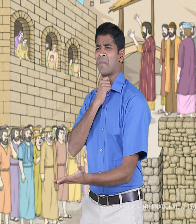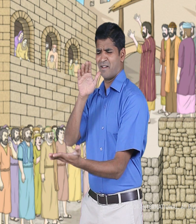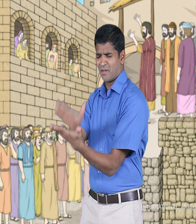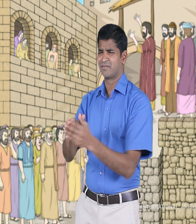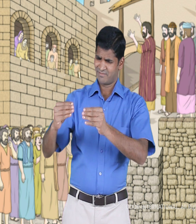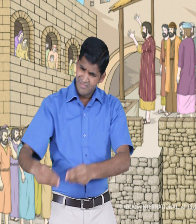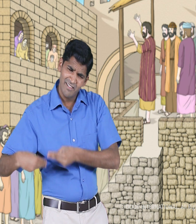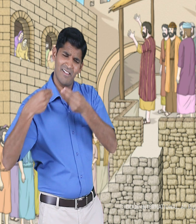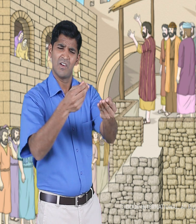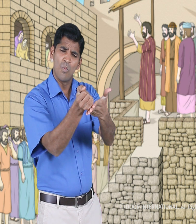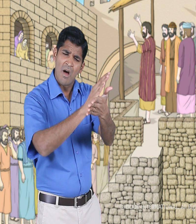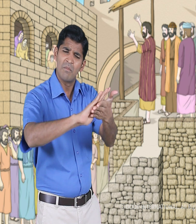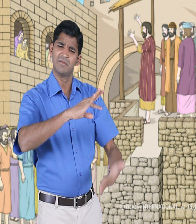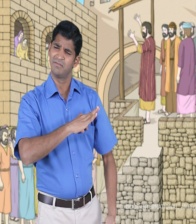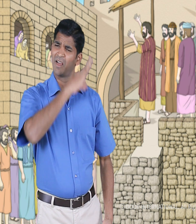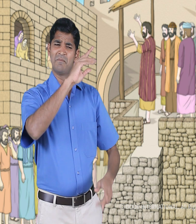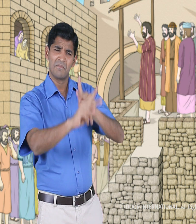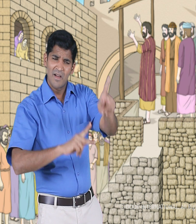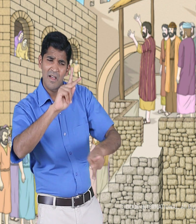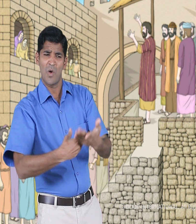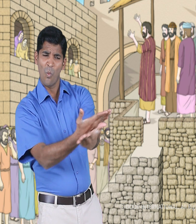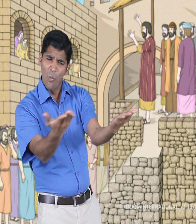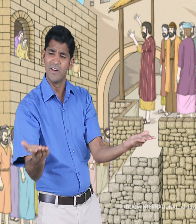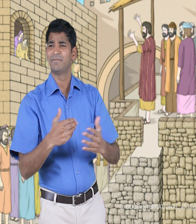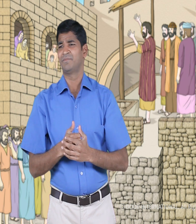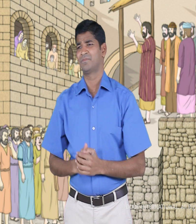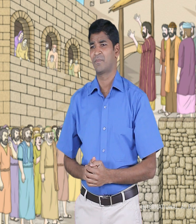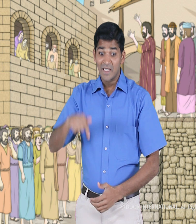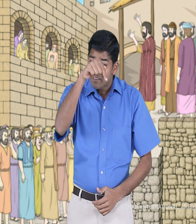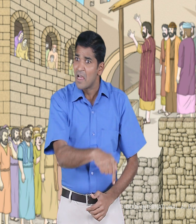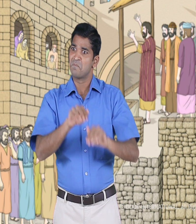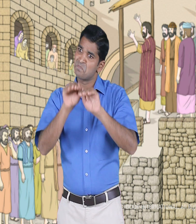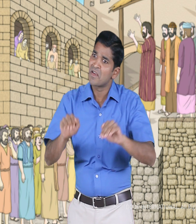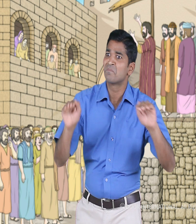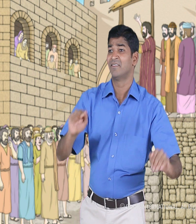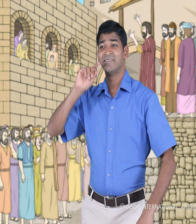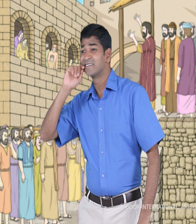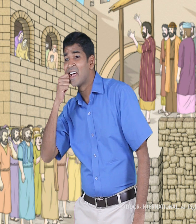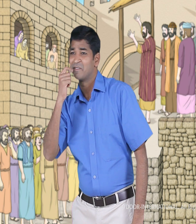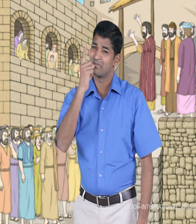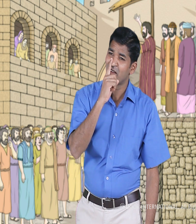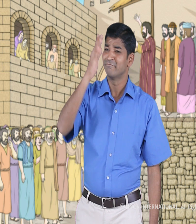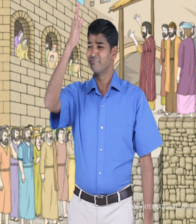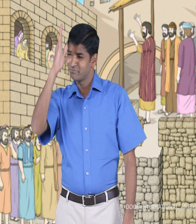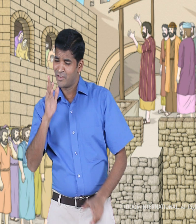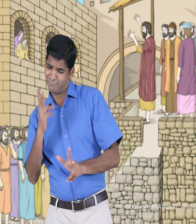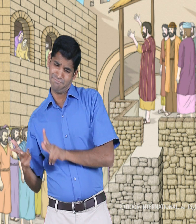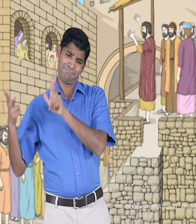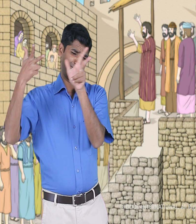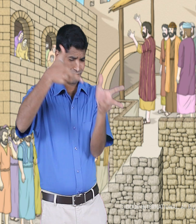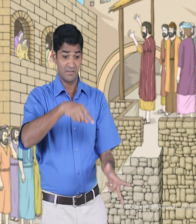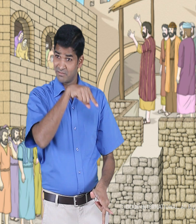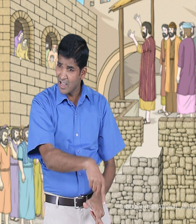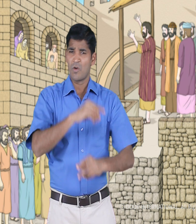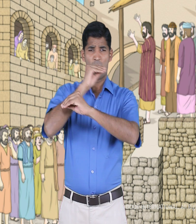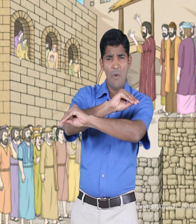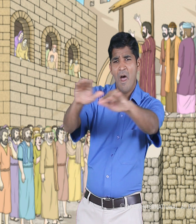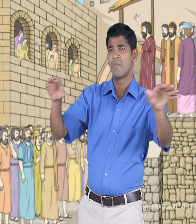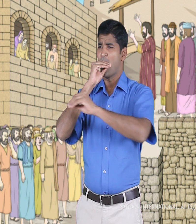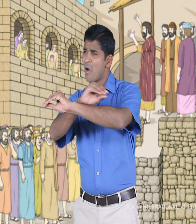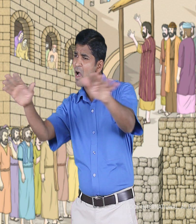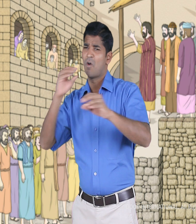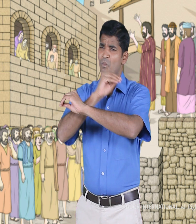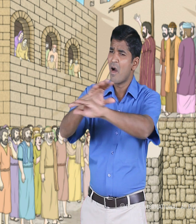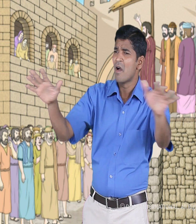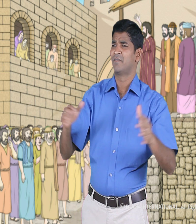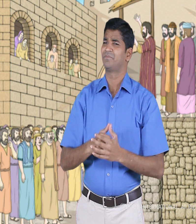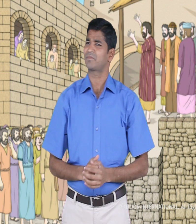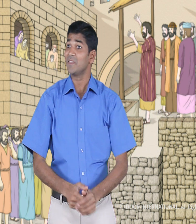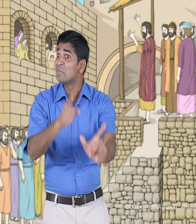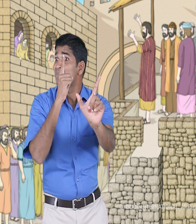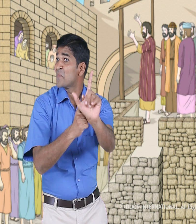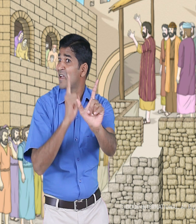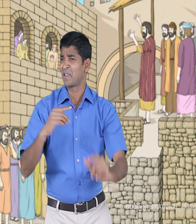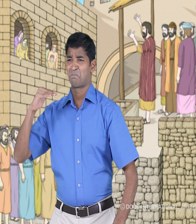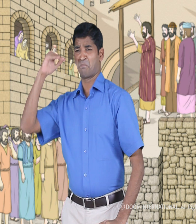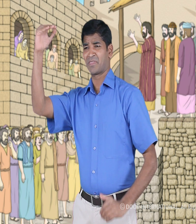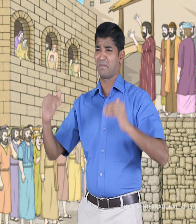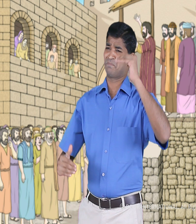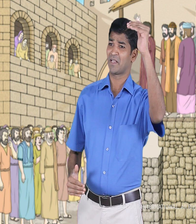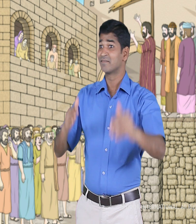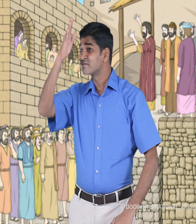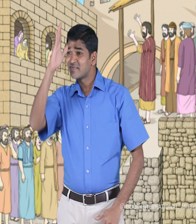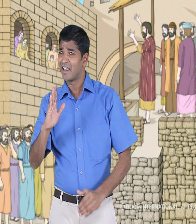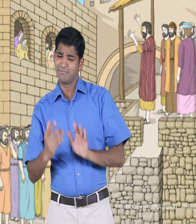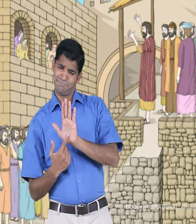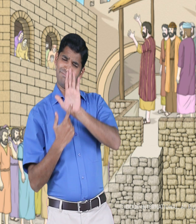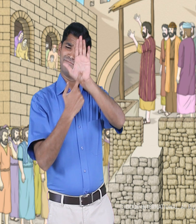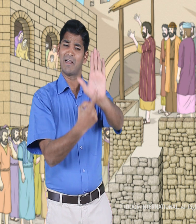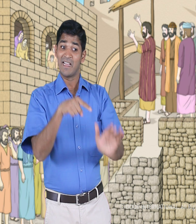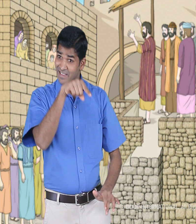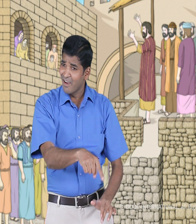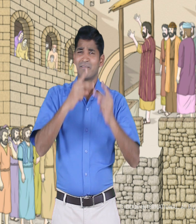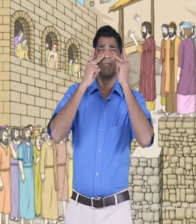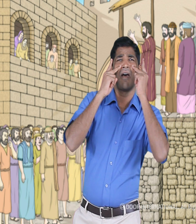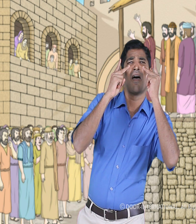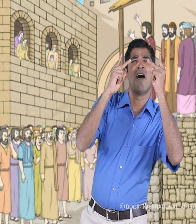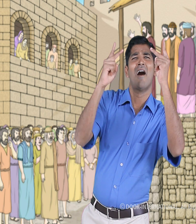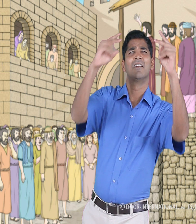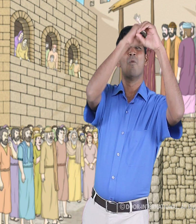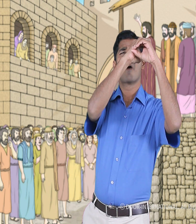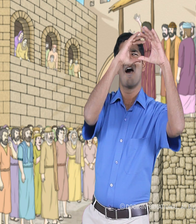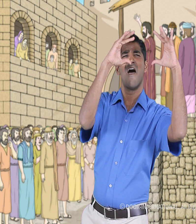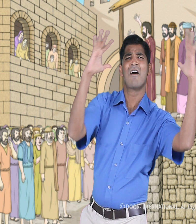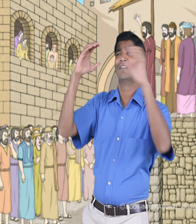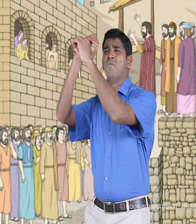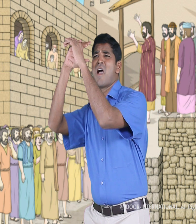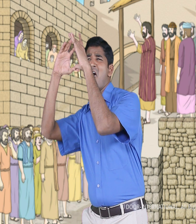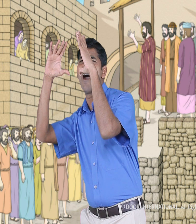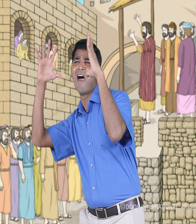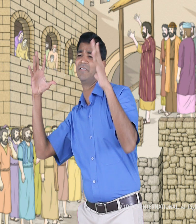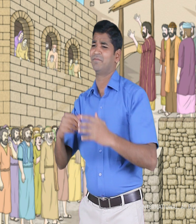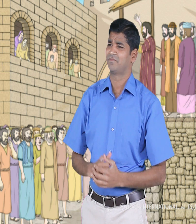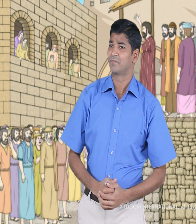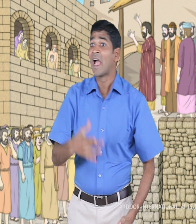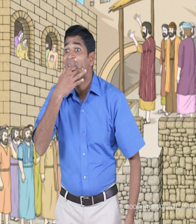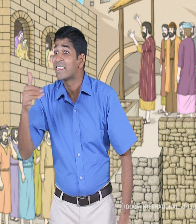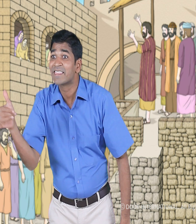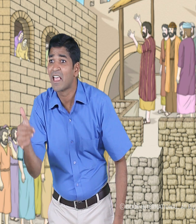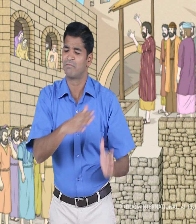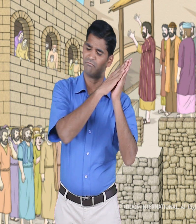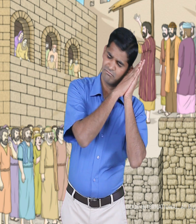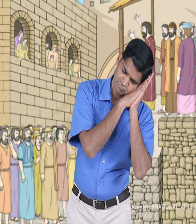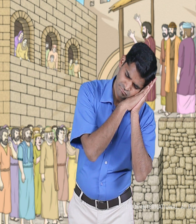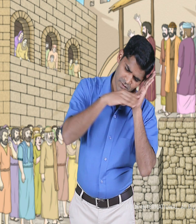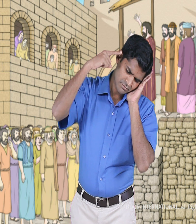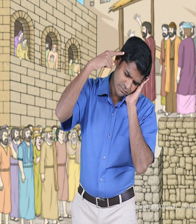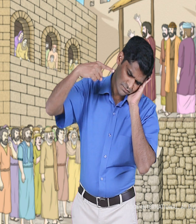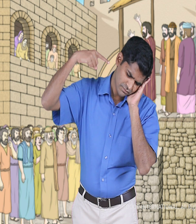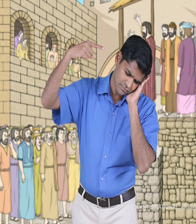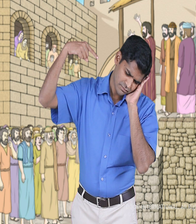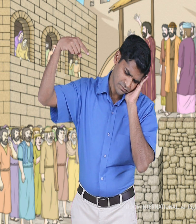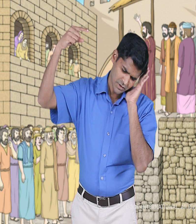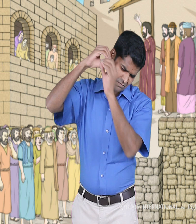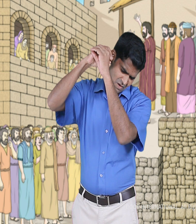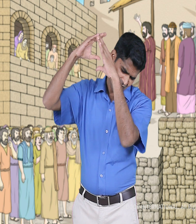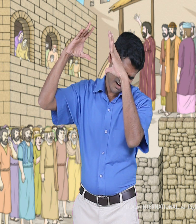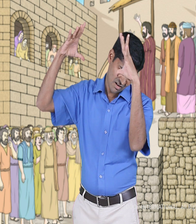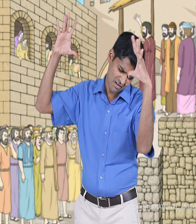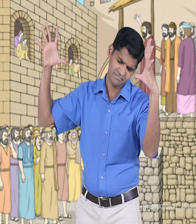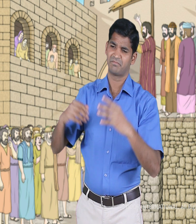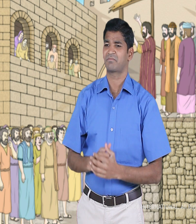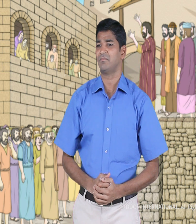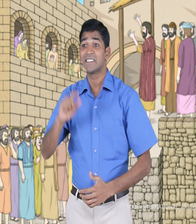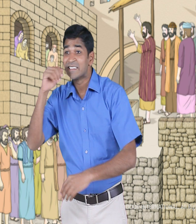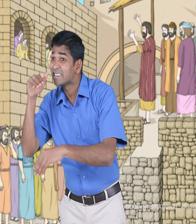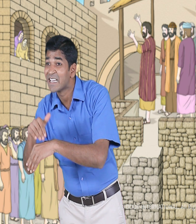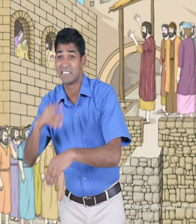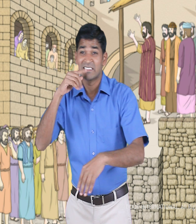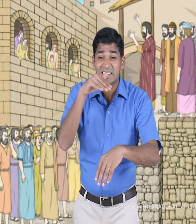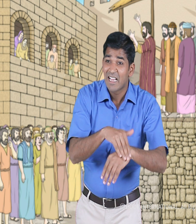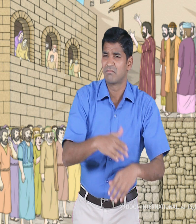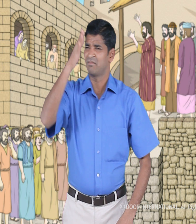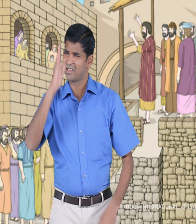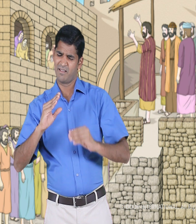Your sons and daughters will prophesy, your young men will see visions, your old men will dream dreams.